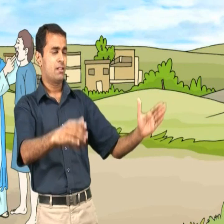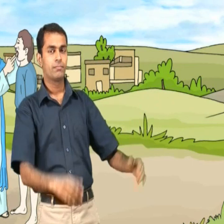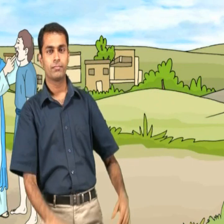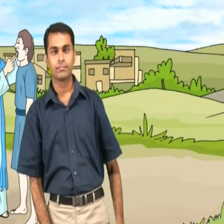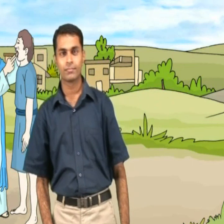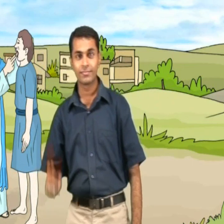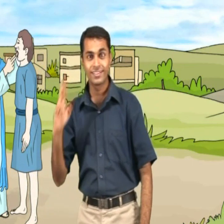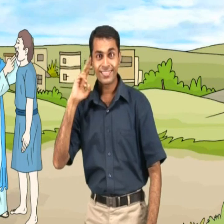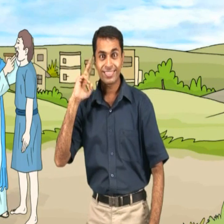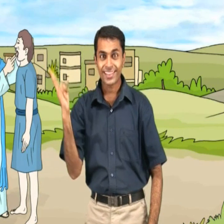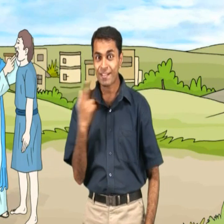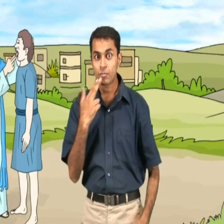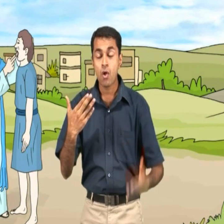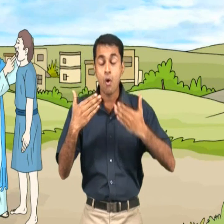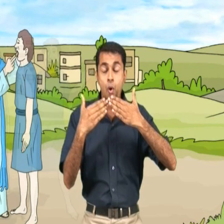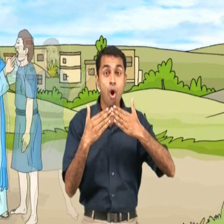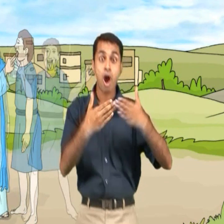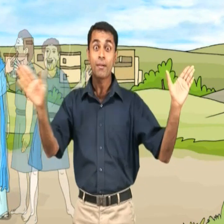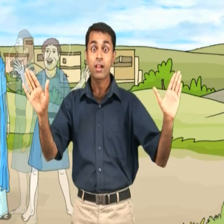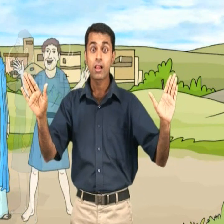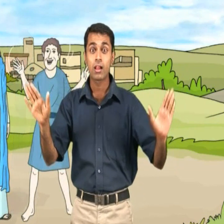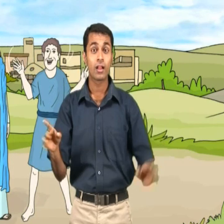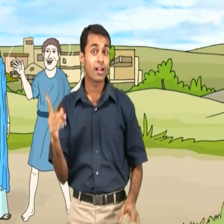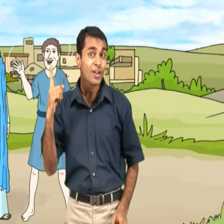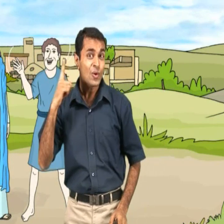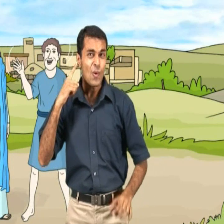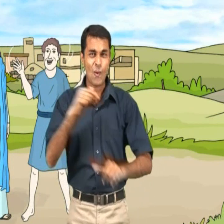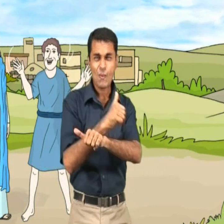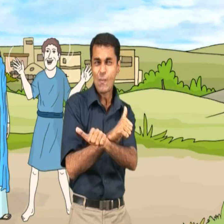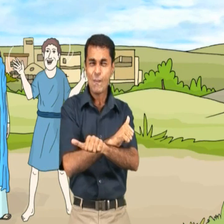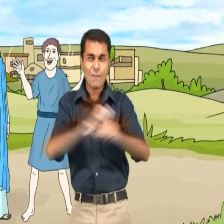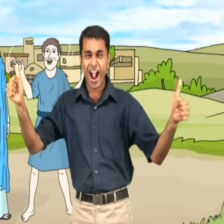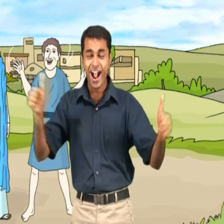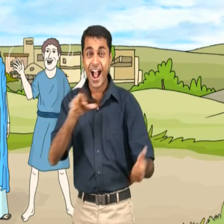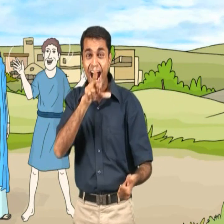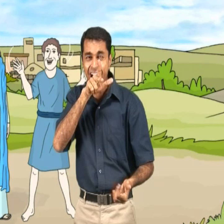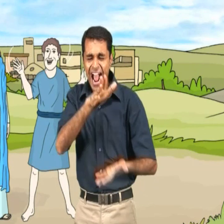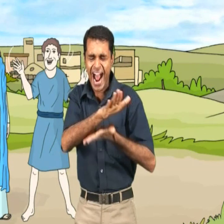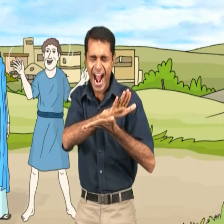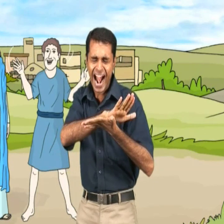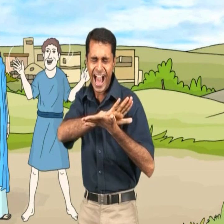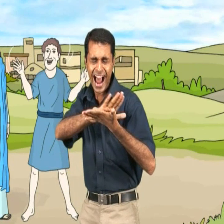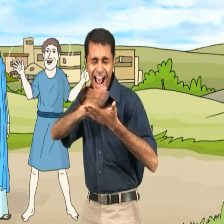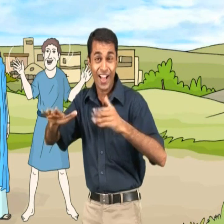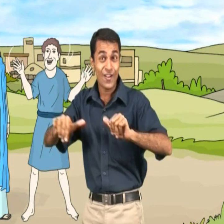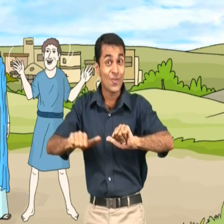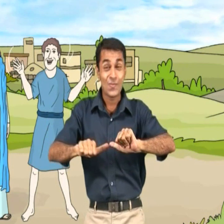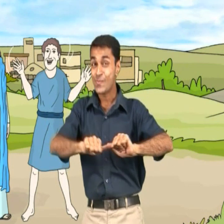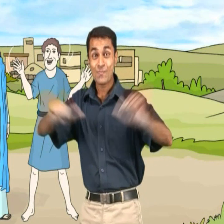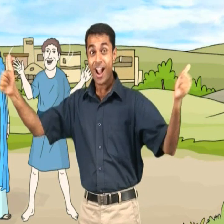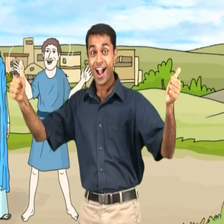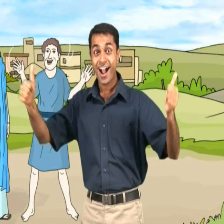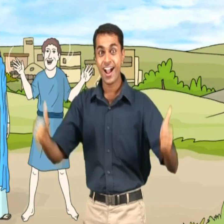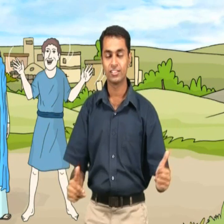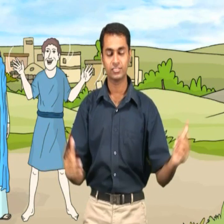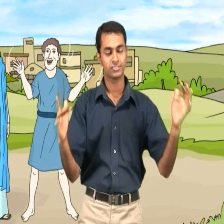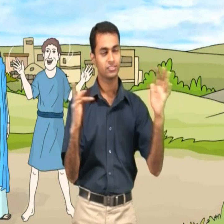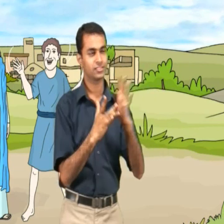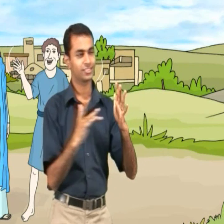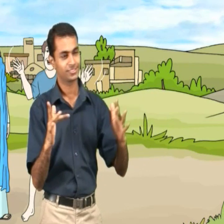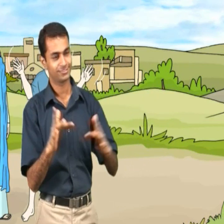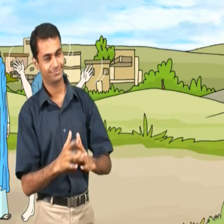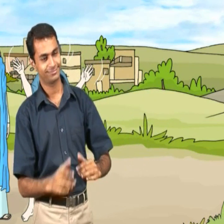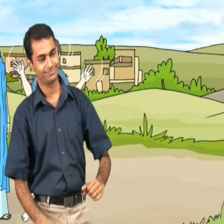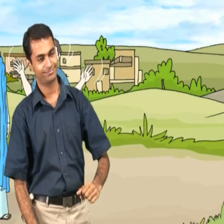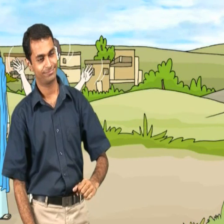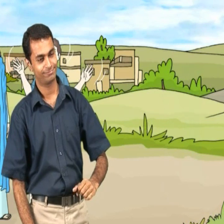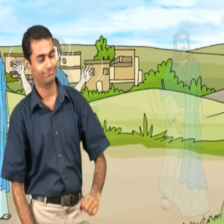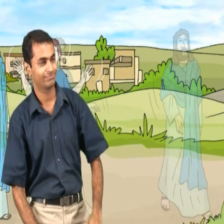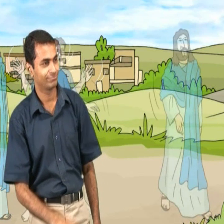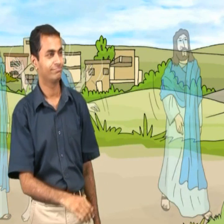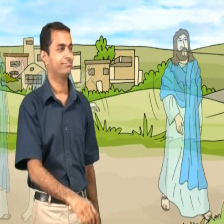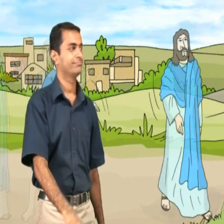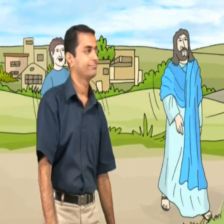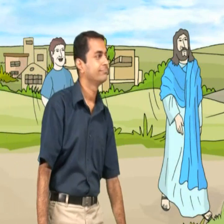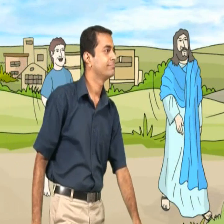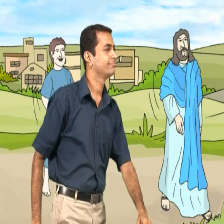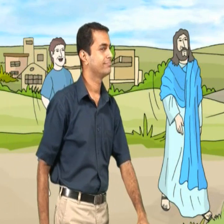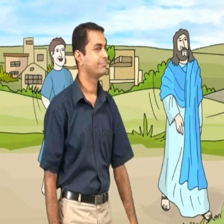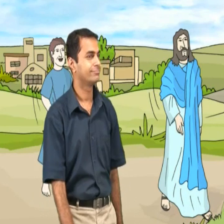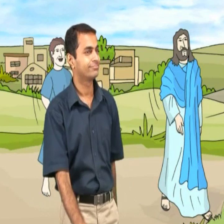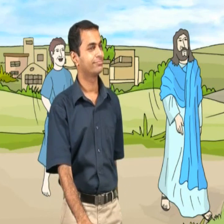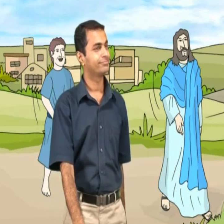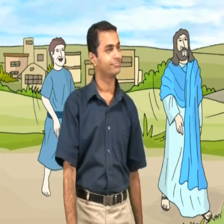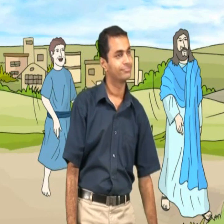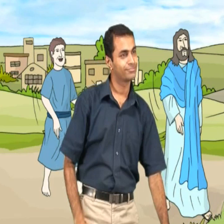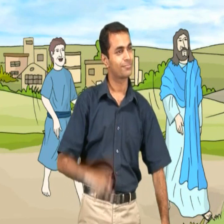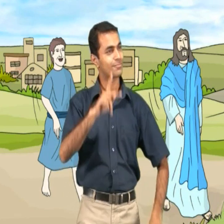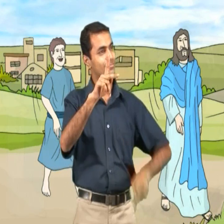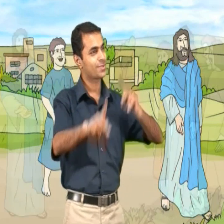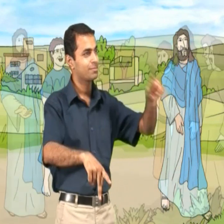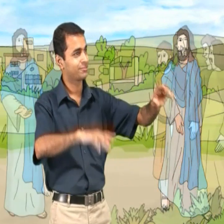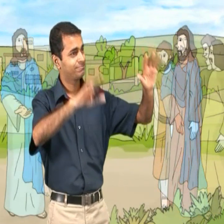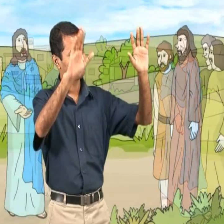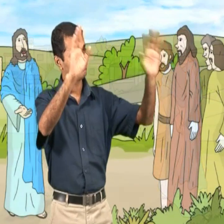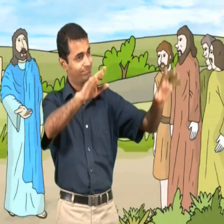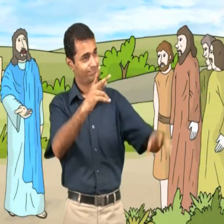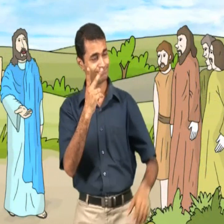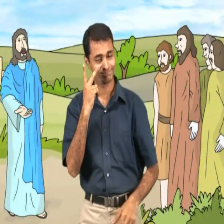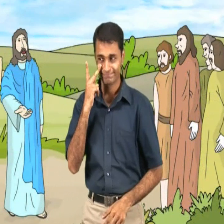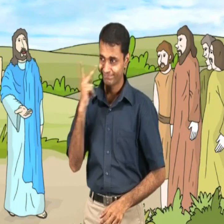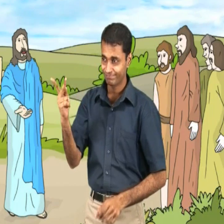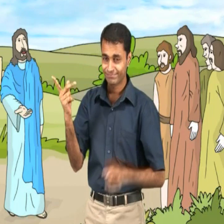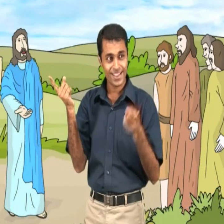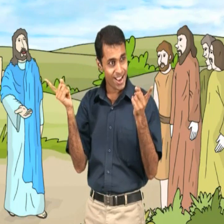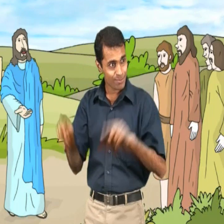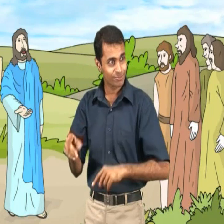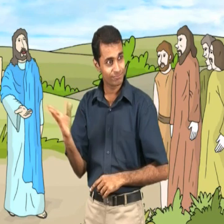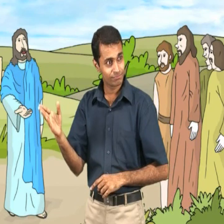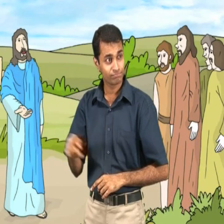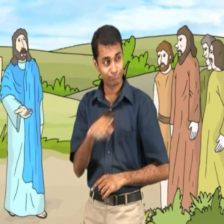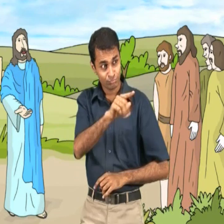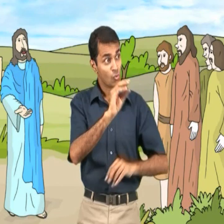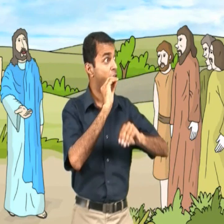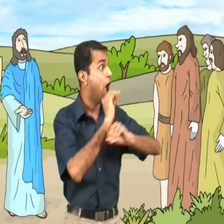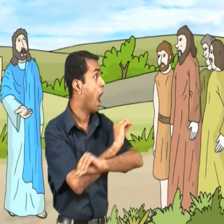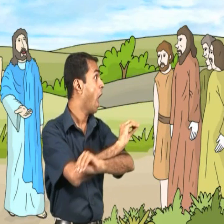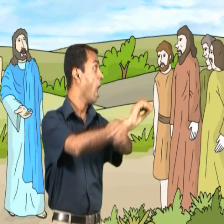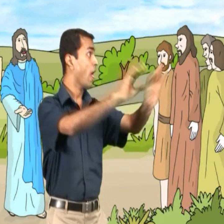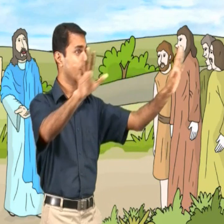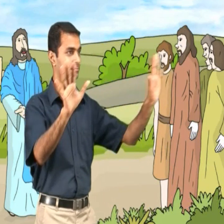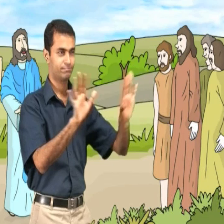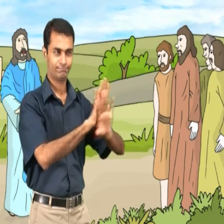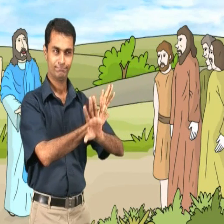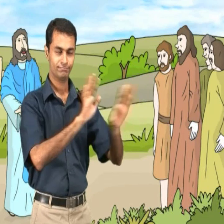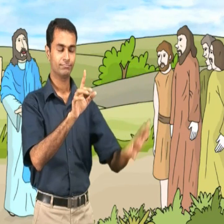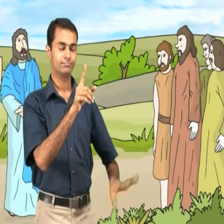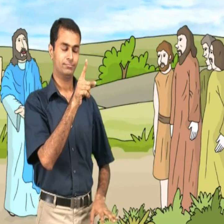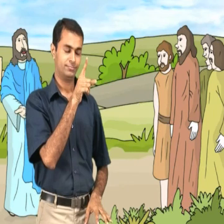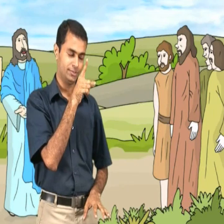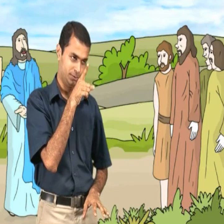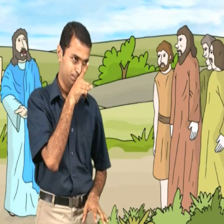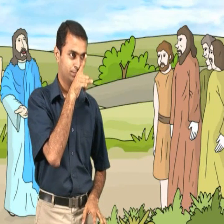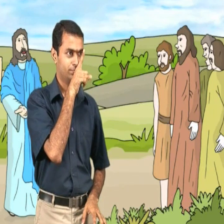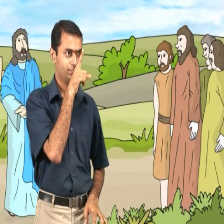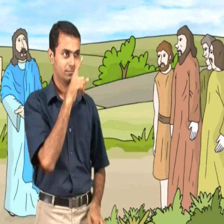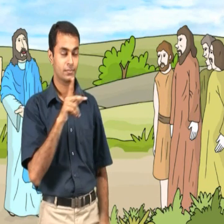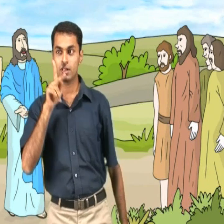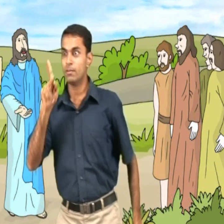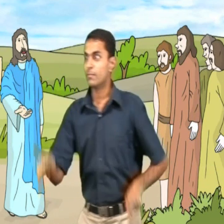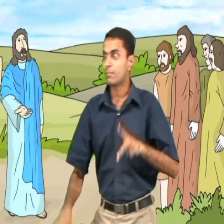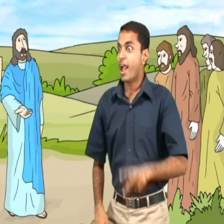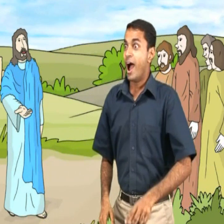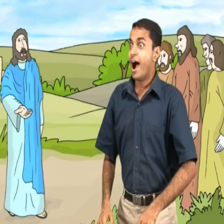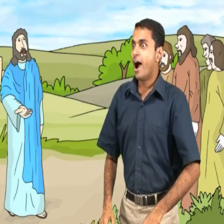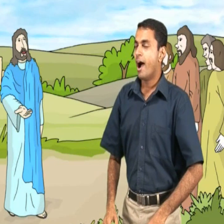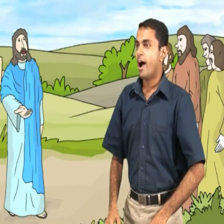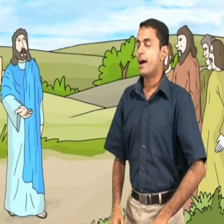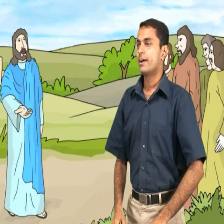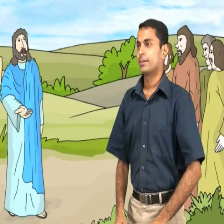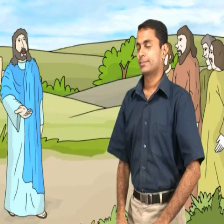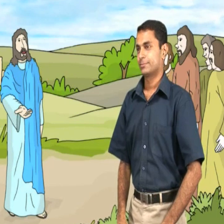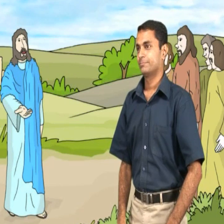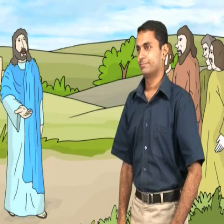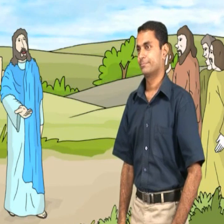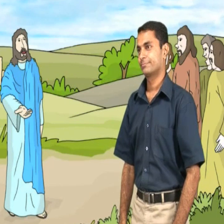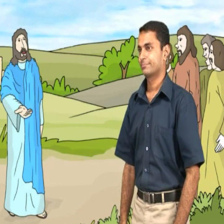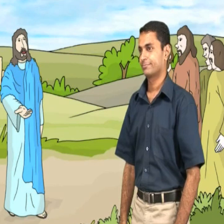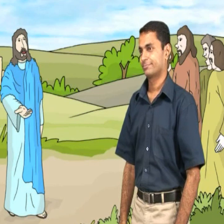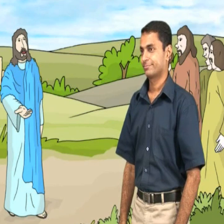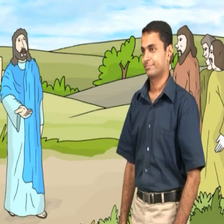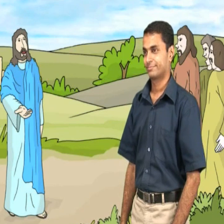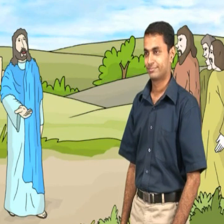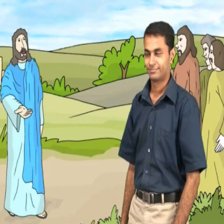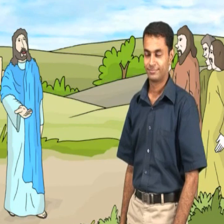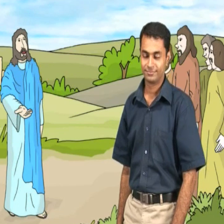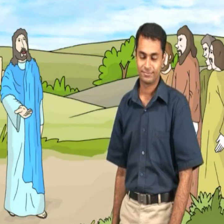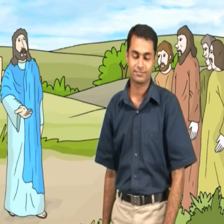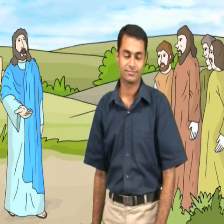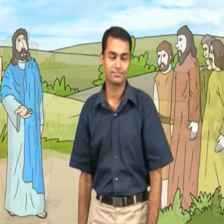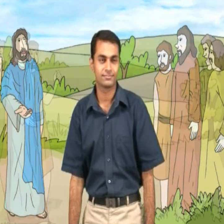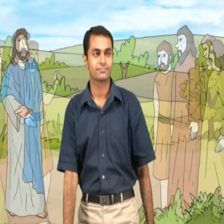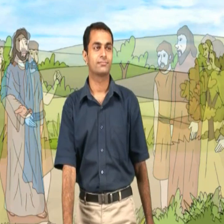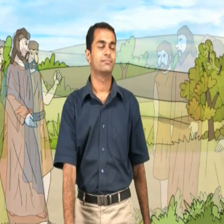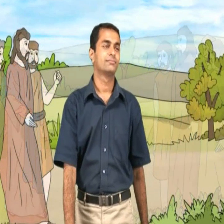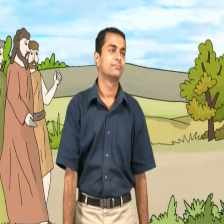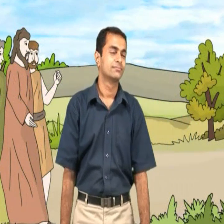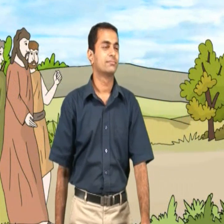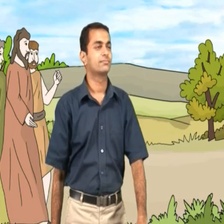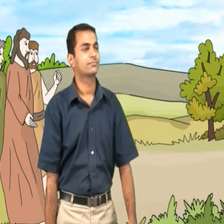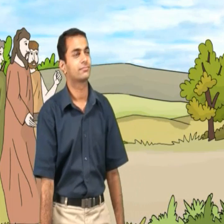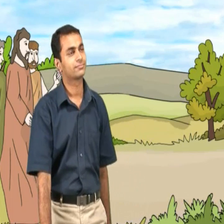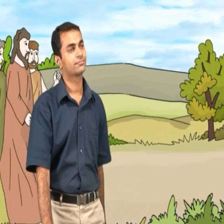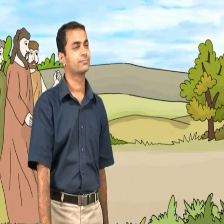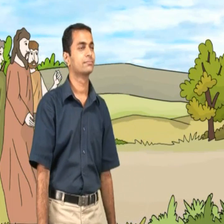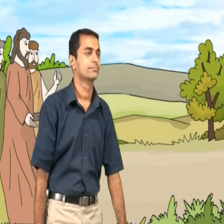Immediately the man’s ears were opened and his tongue was released, and he began to speak plainly. Jesus ordered them not to tell anyone.